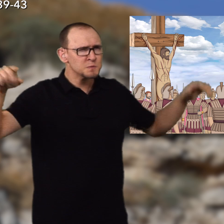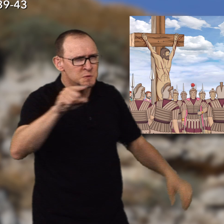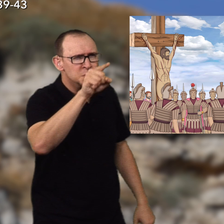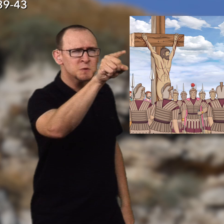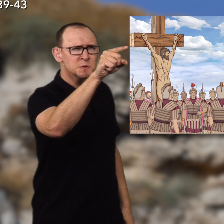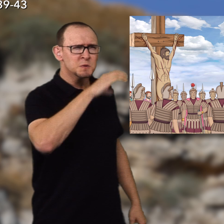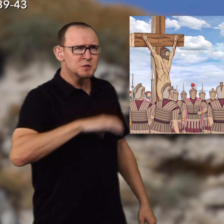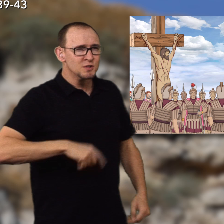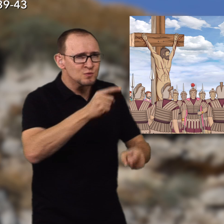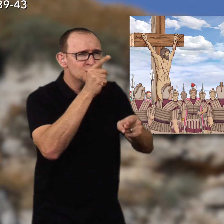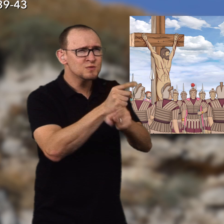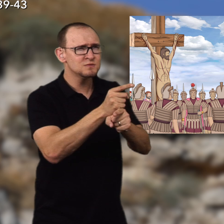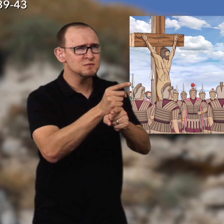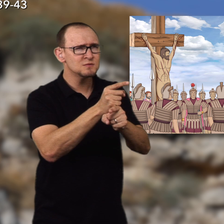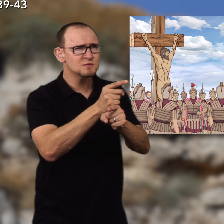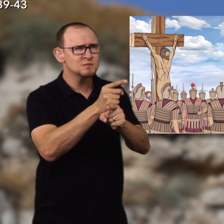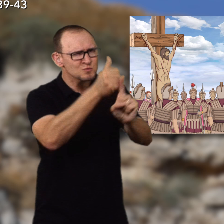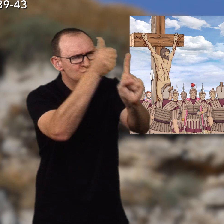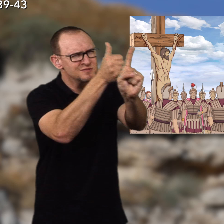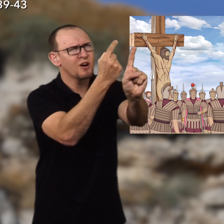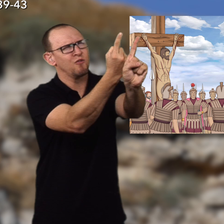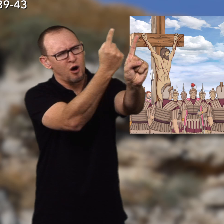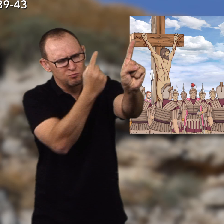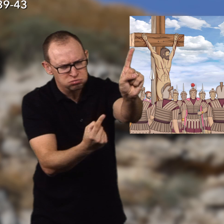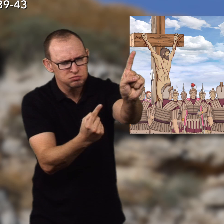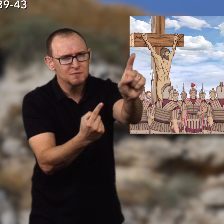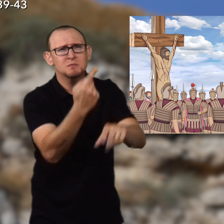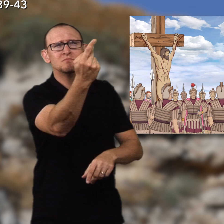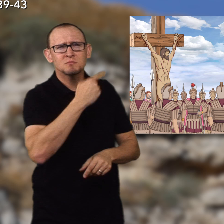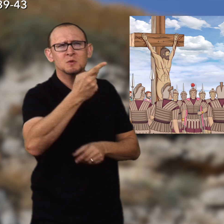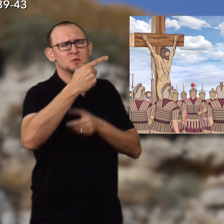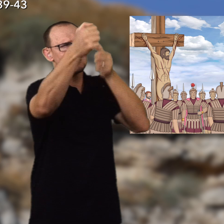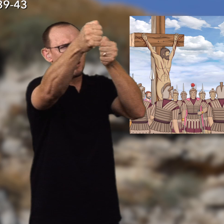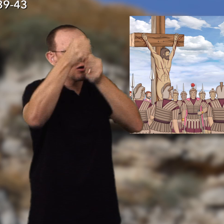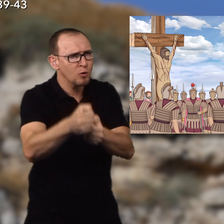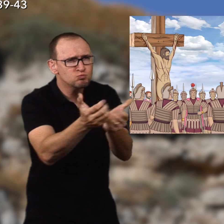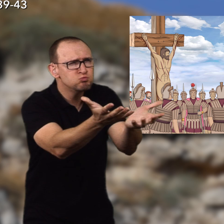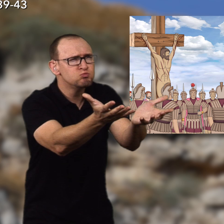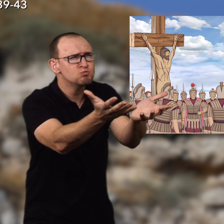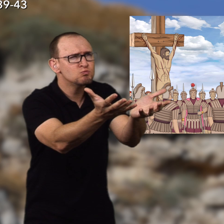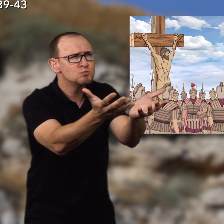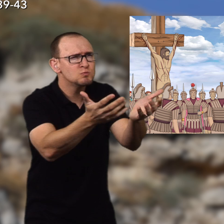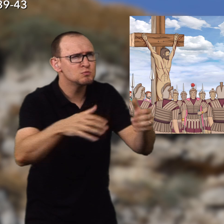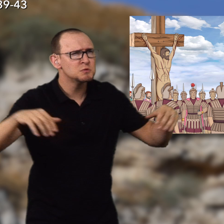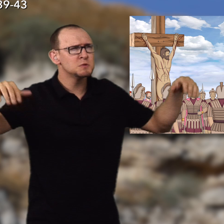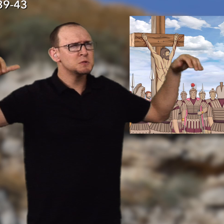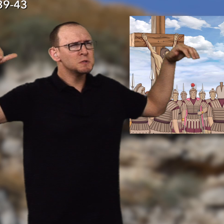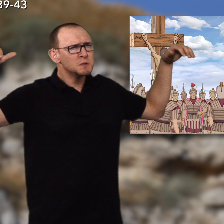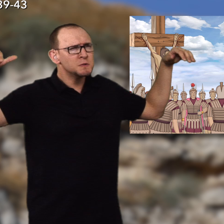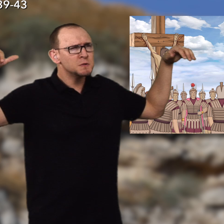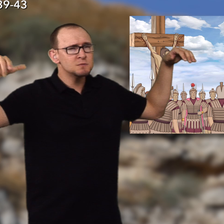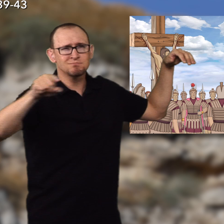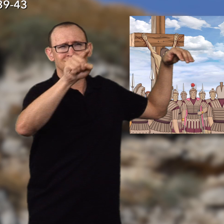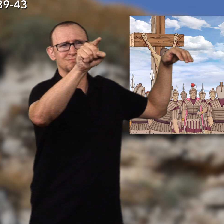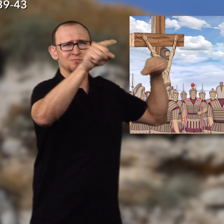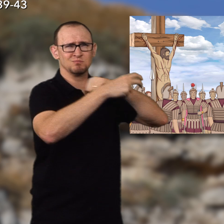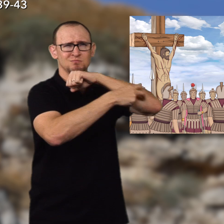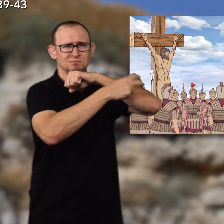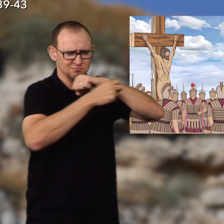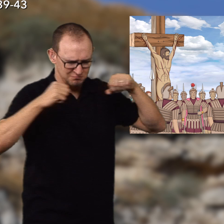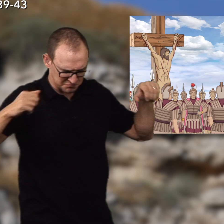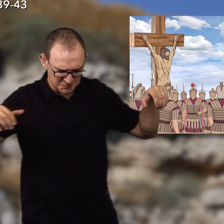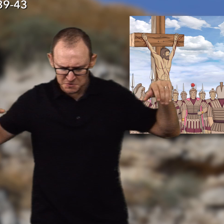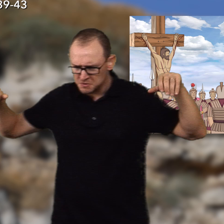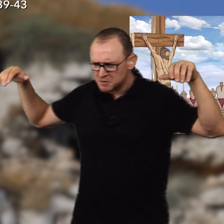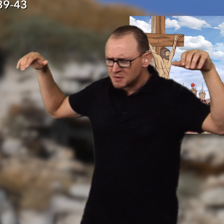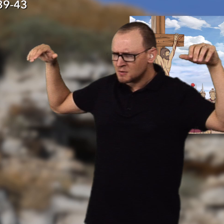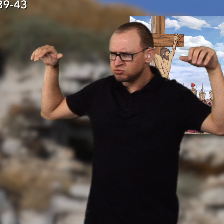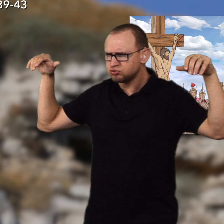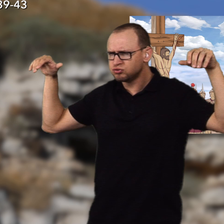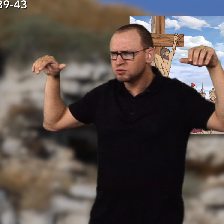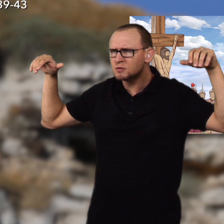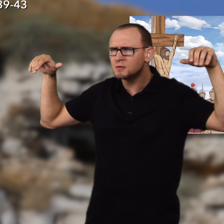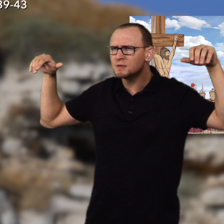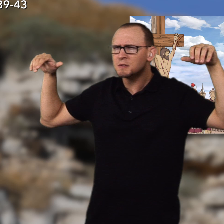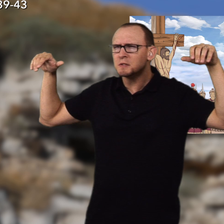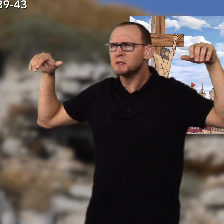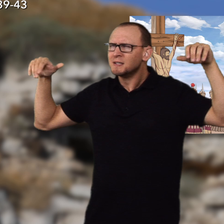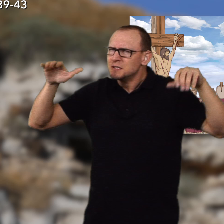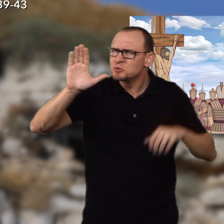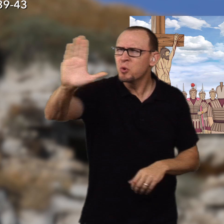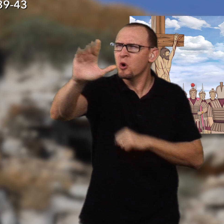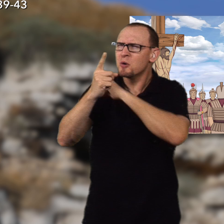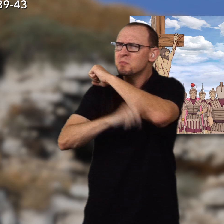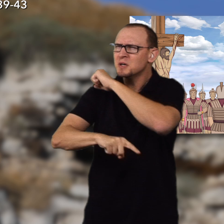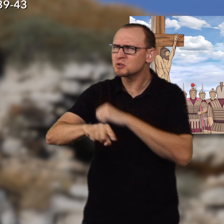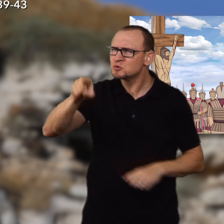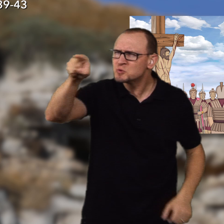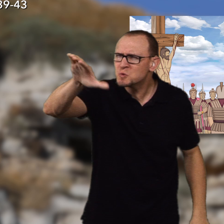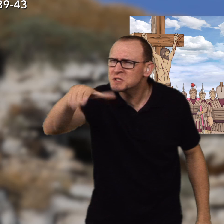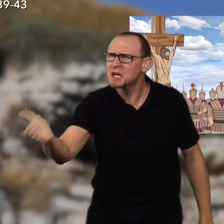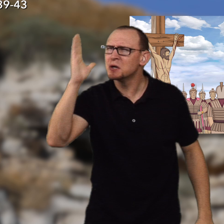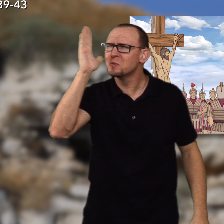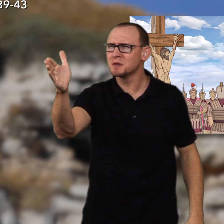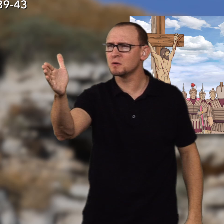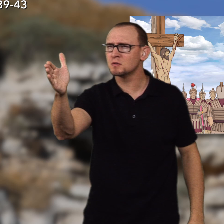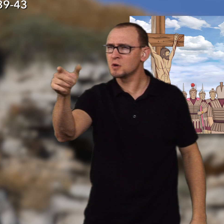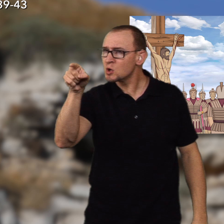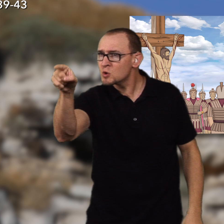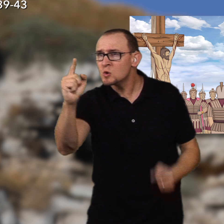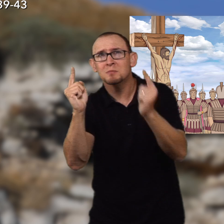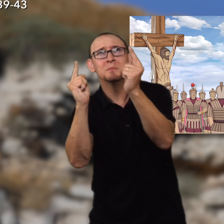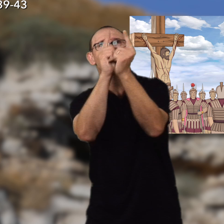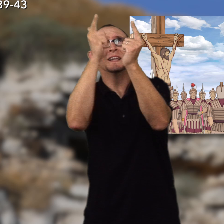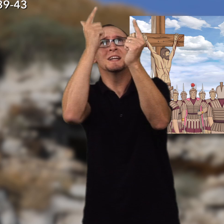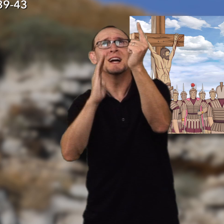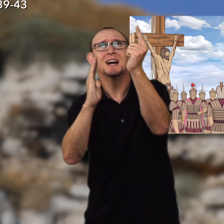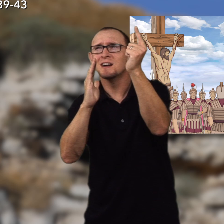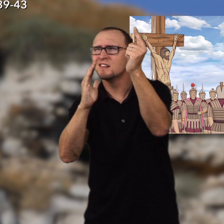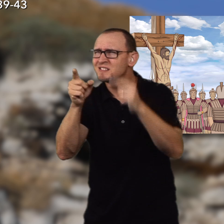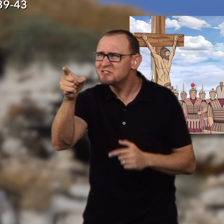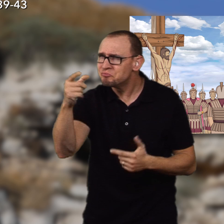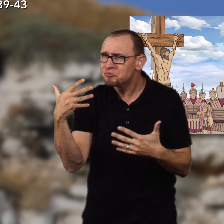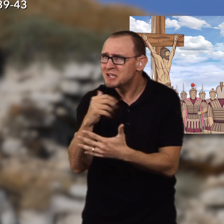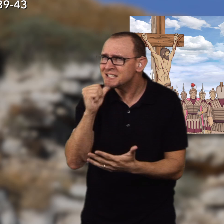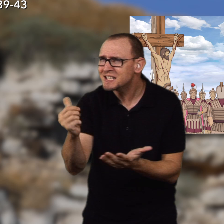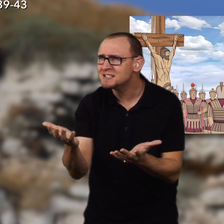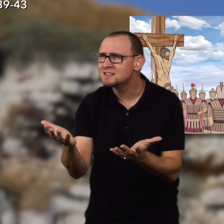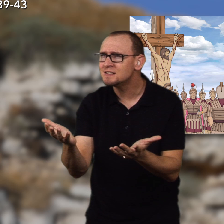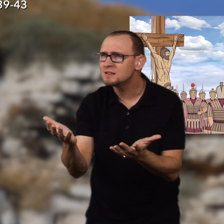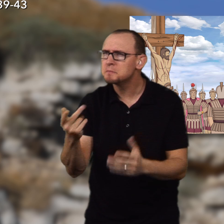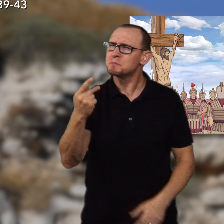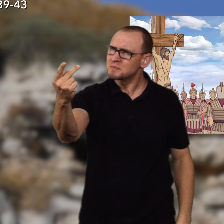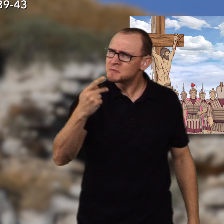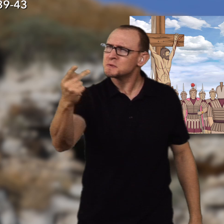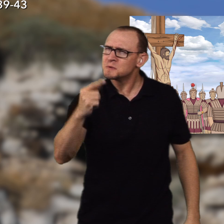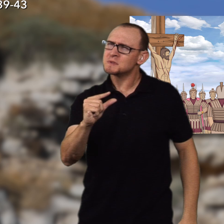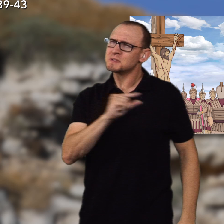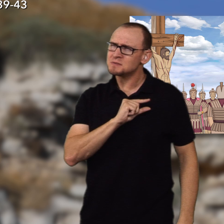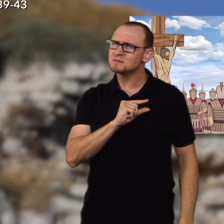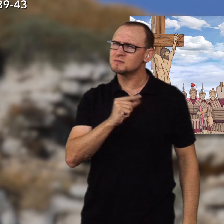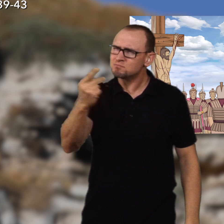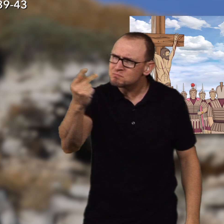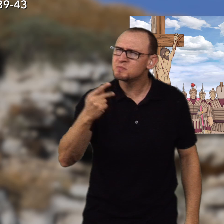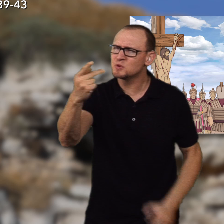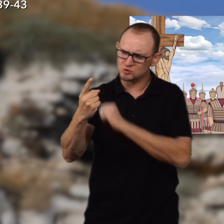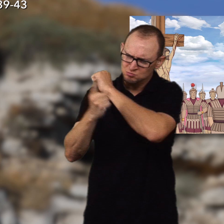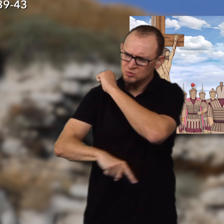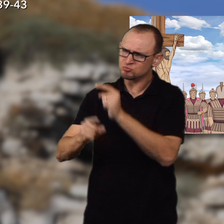But the other one rebuked him, saying, “Do you not even fear God, since you are under the same judgment?